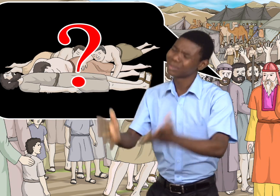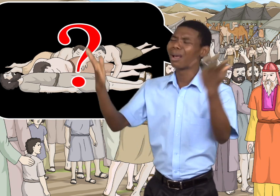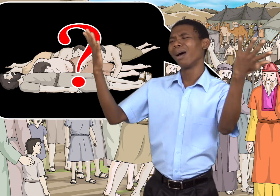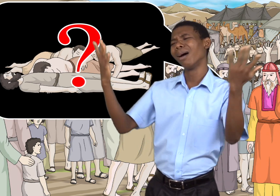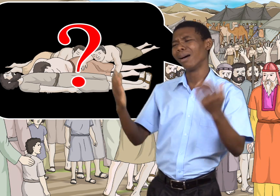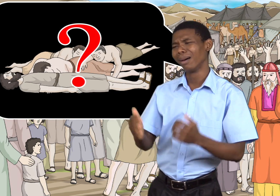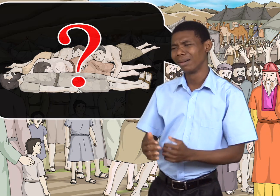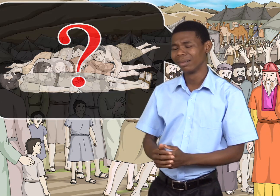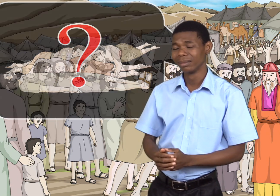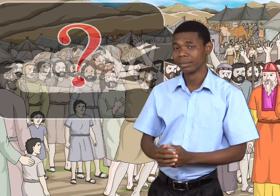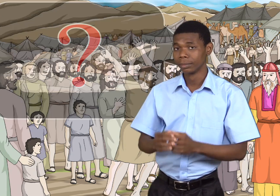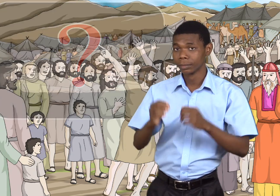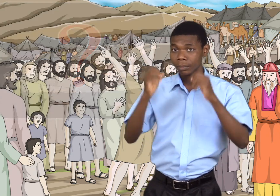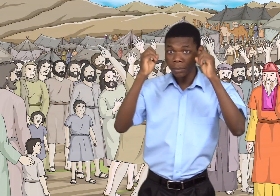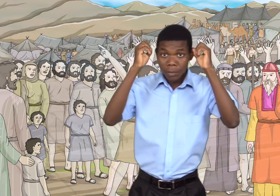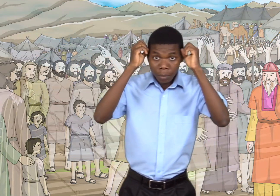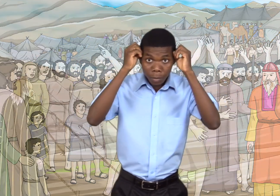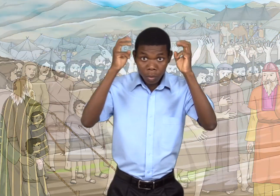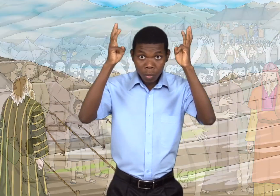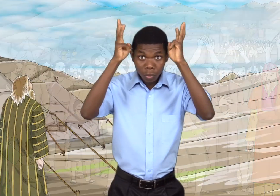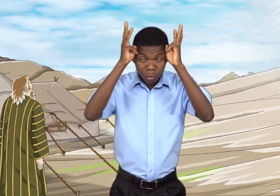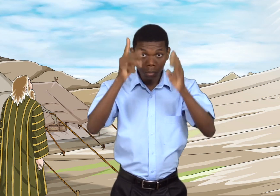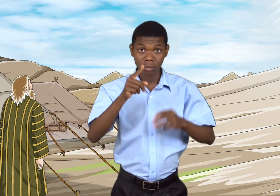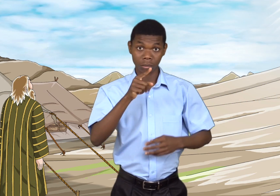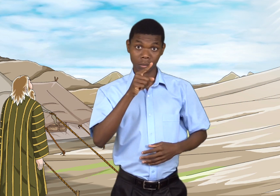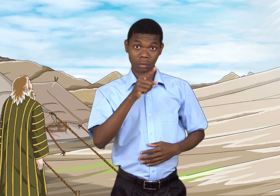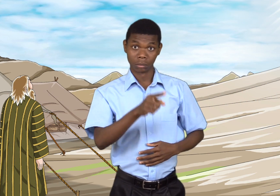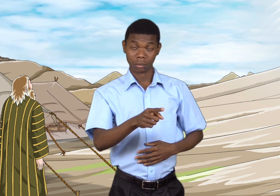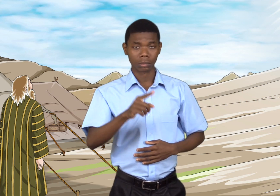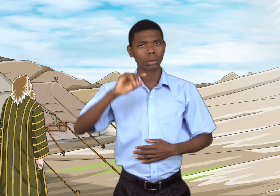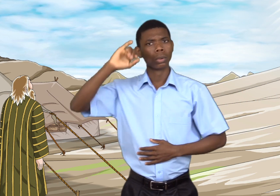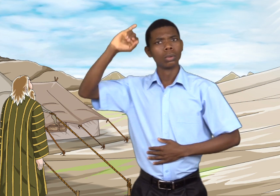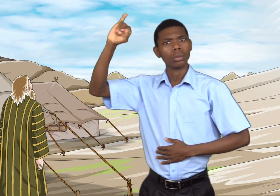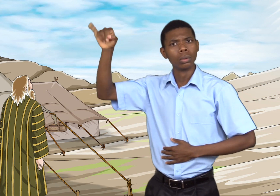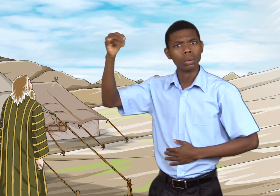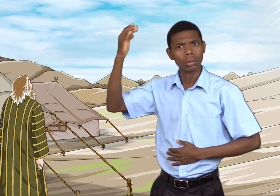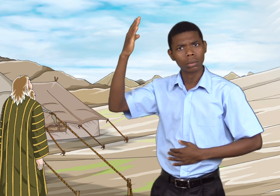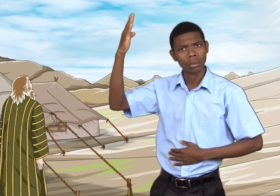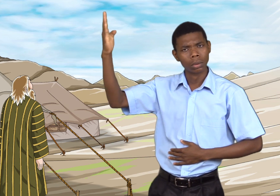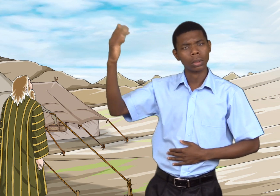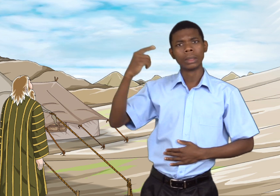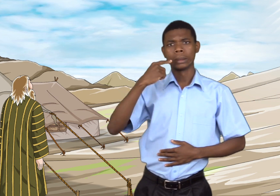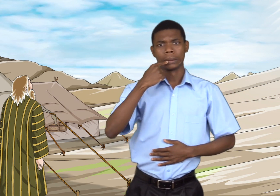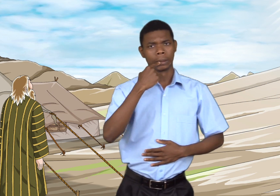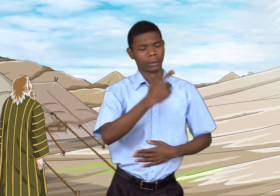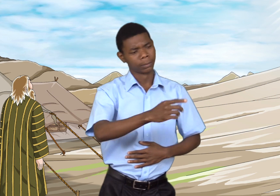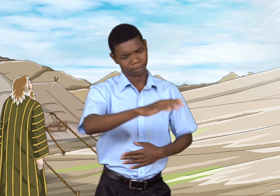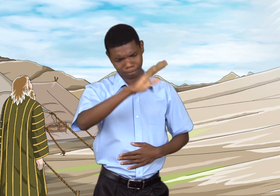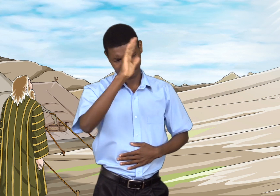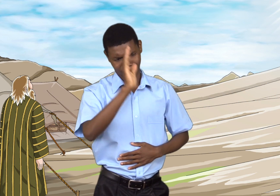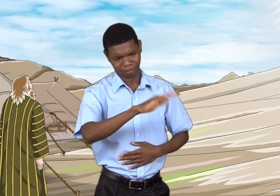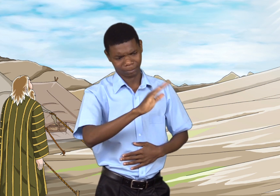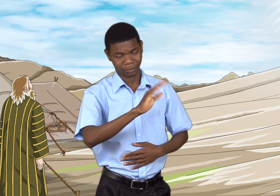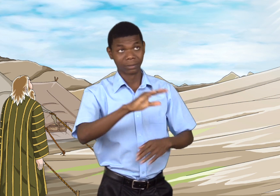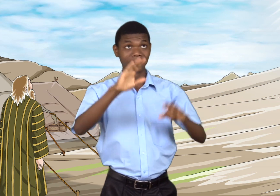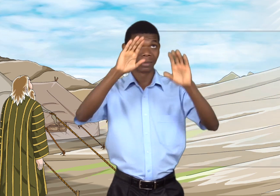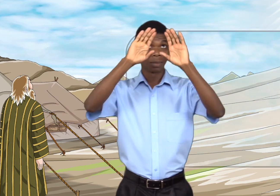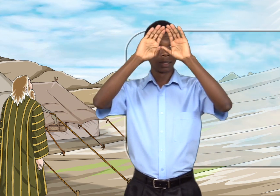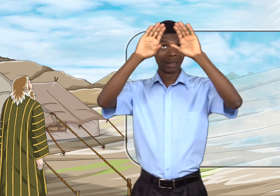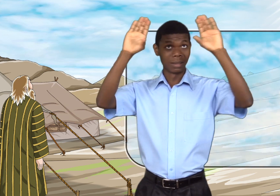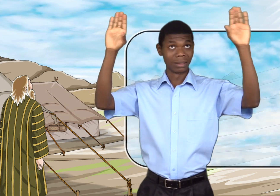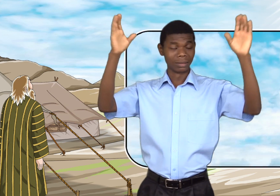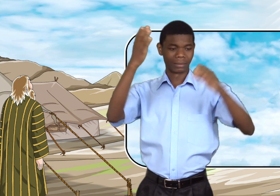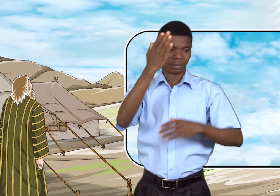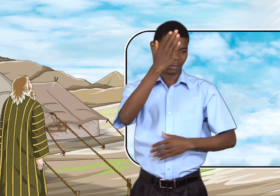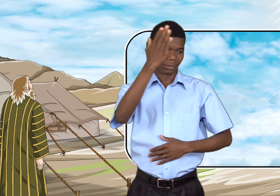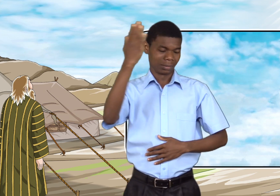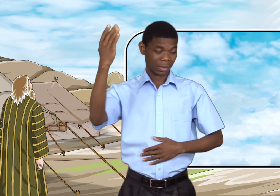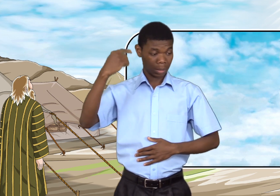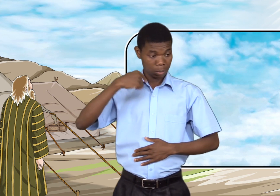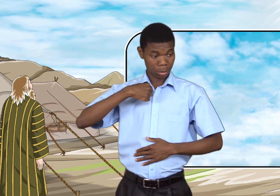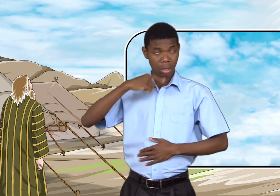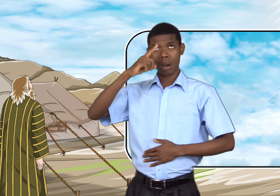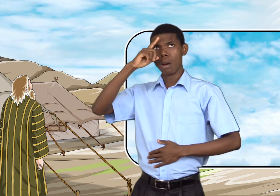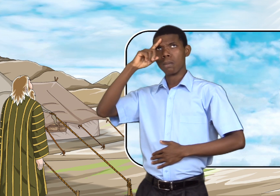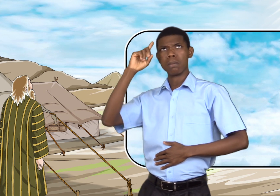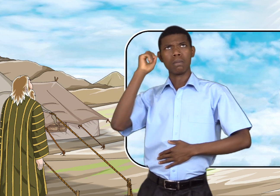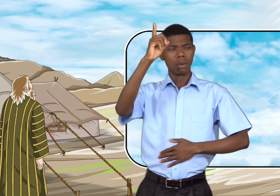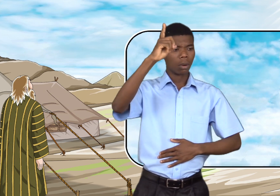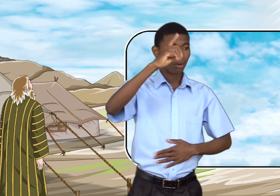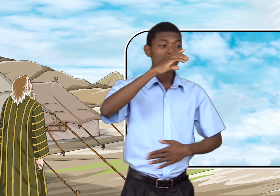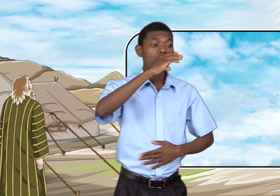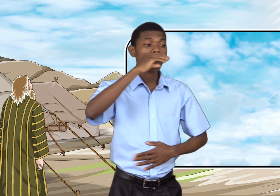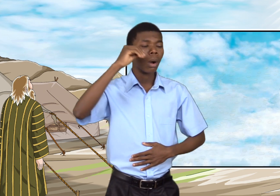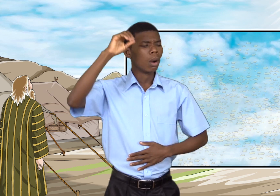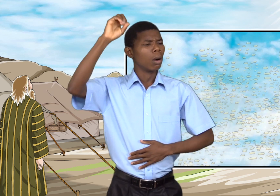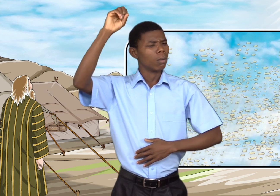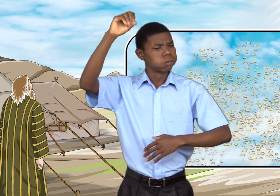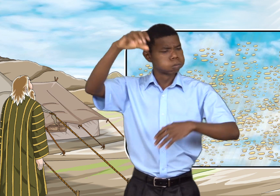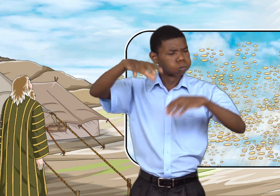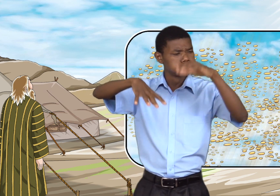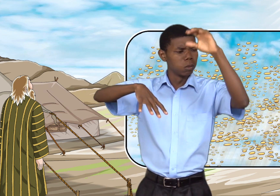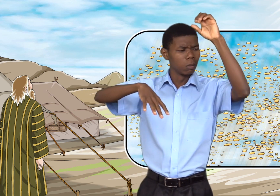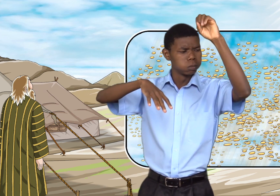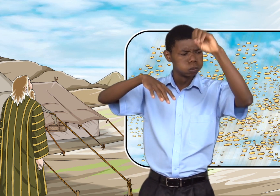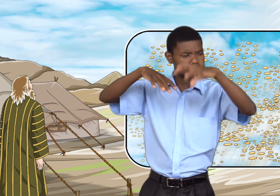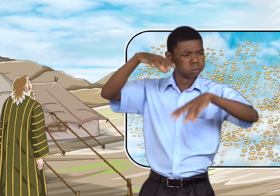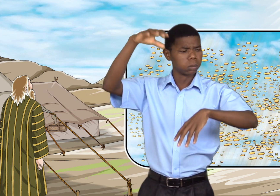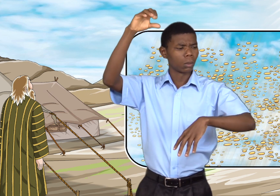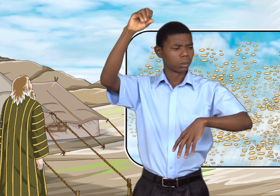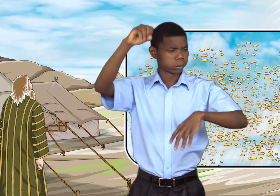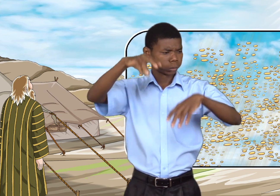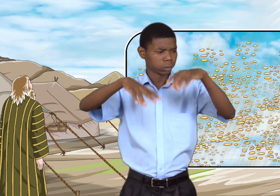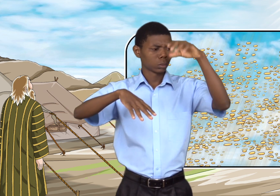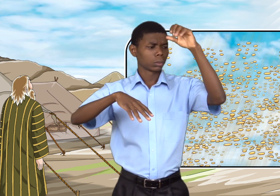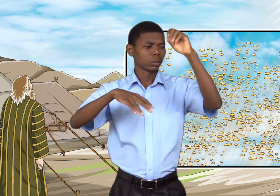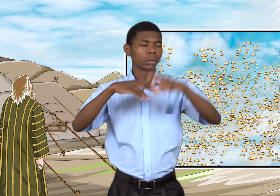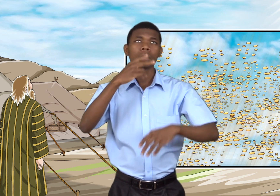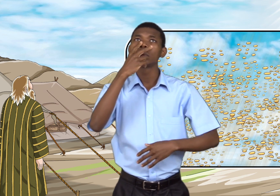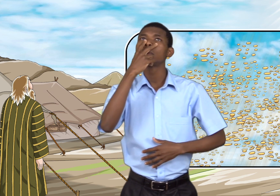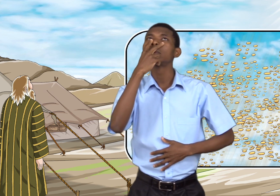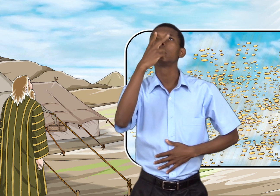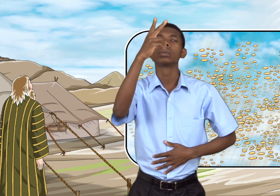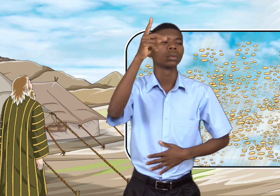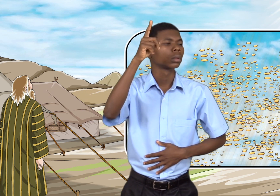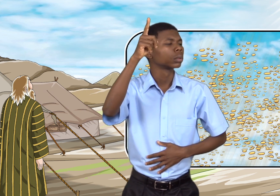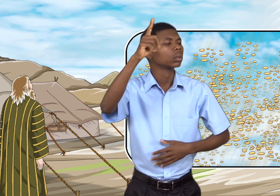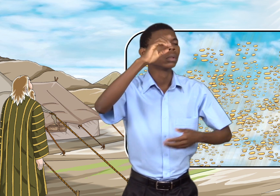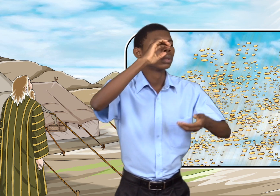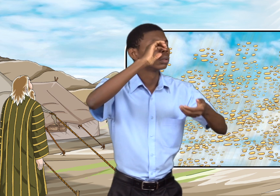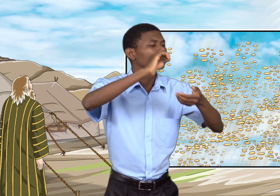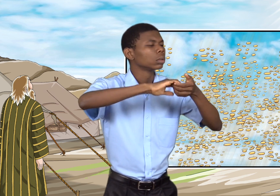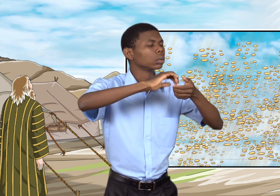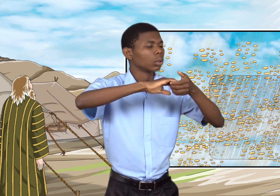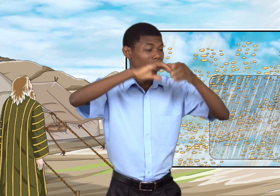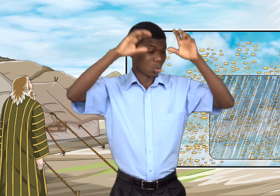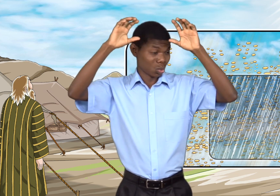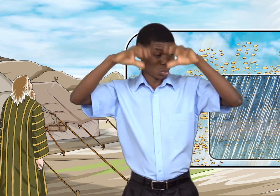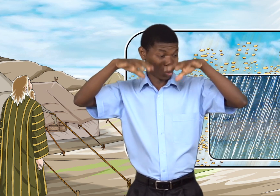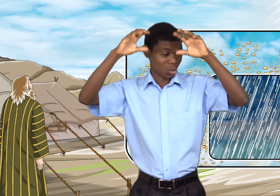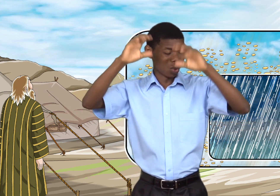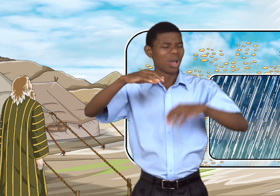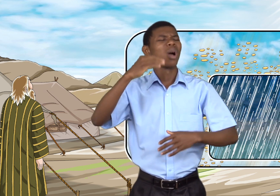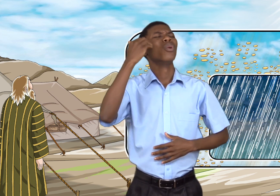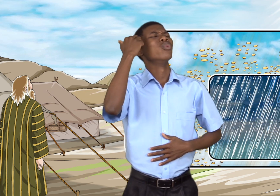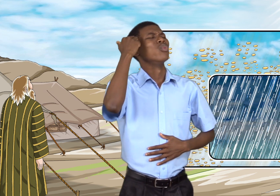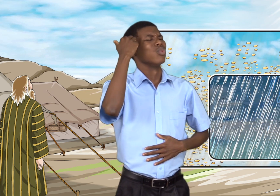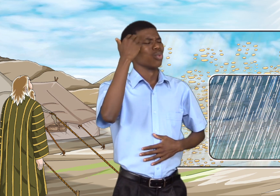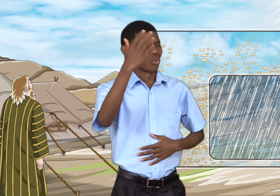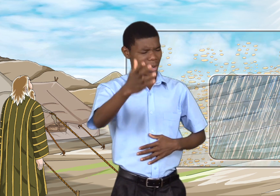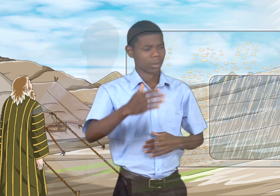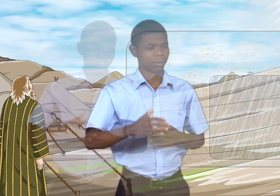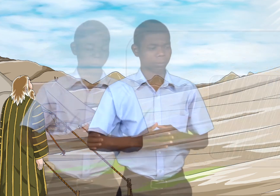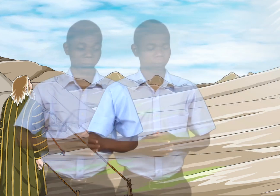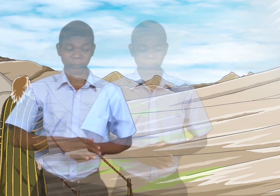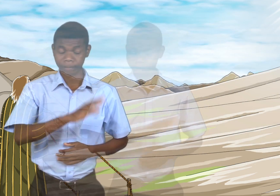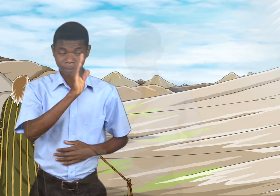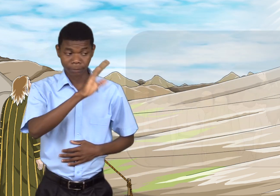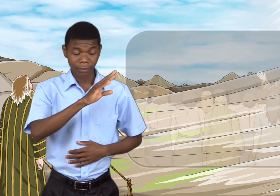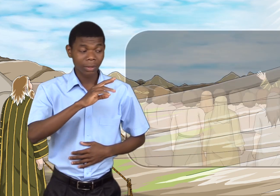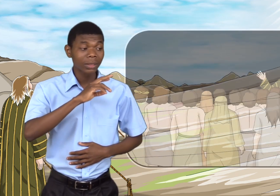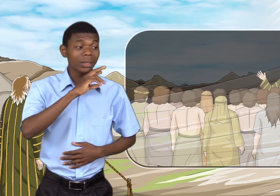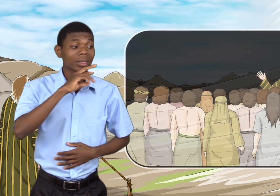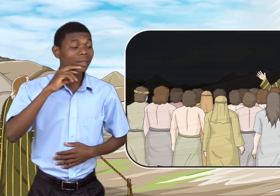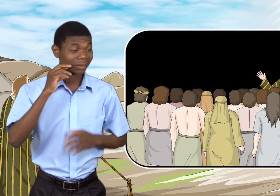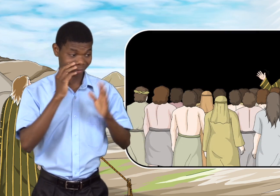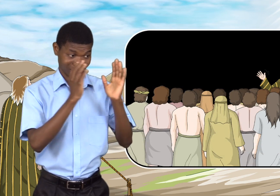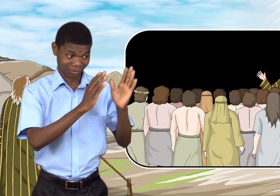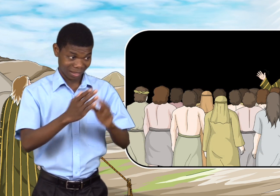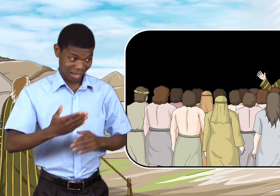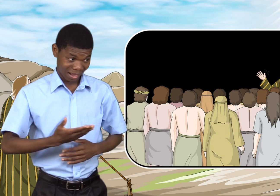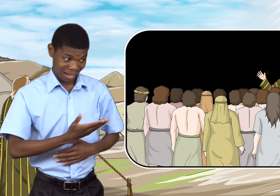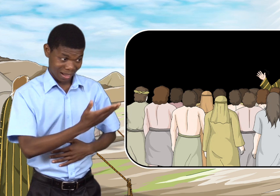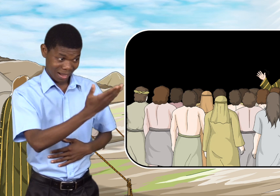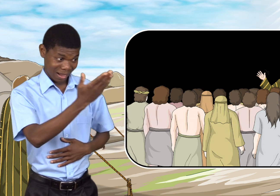Then the LORD said to Moses, “Behold, I will rain down bread from heaven for you.